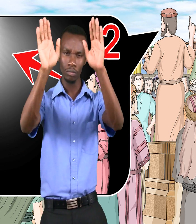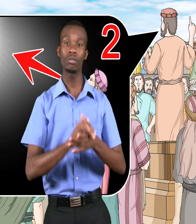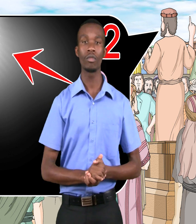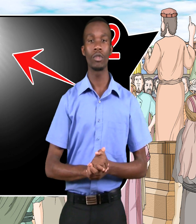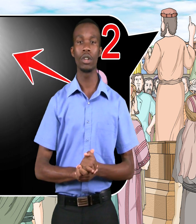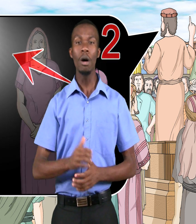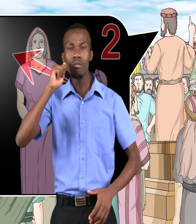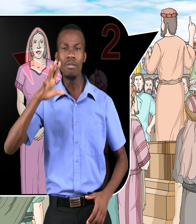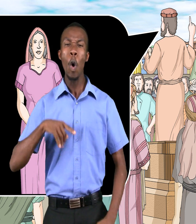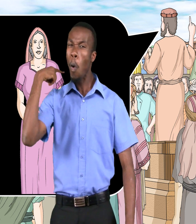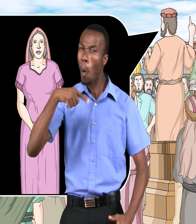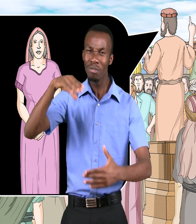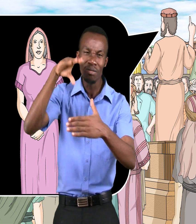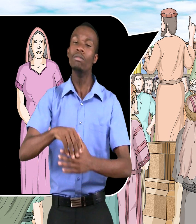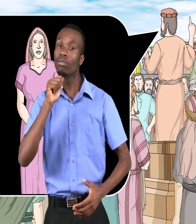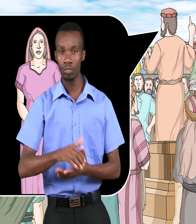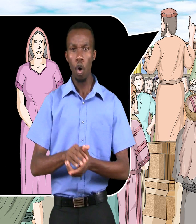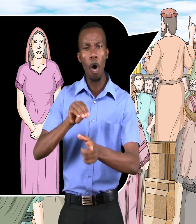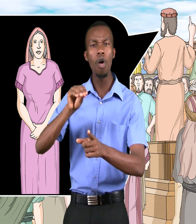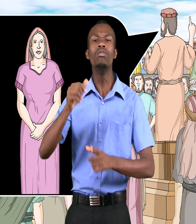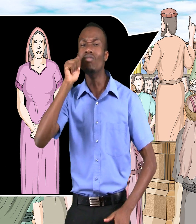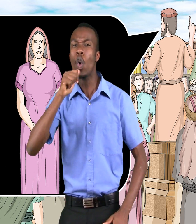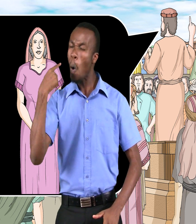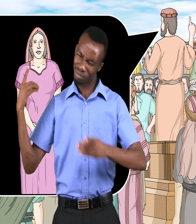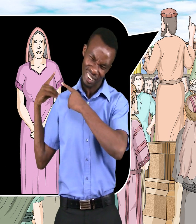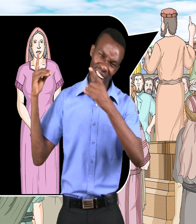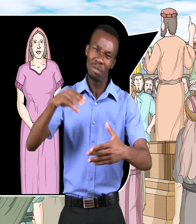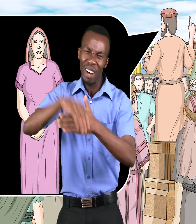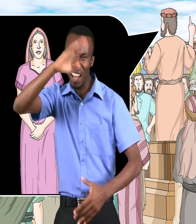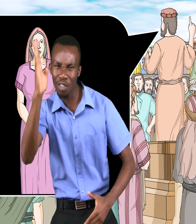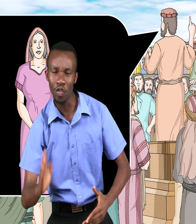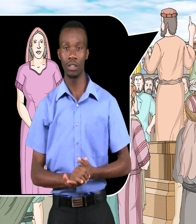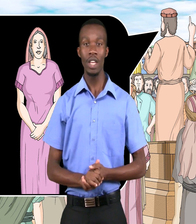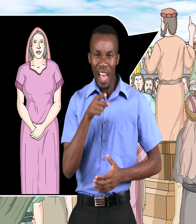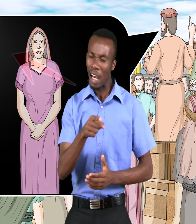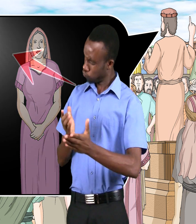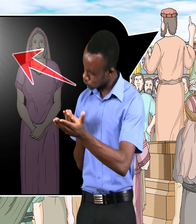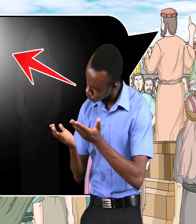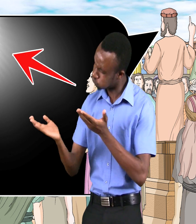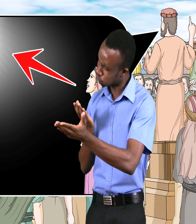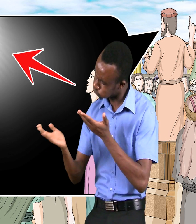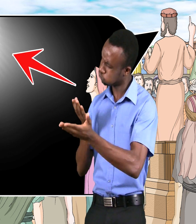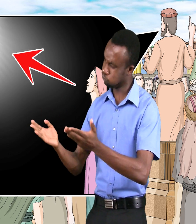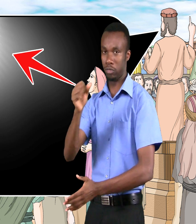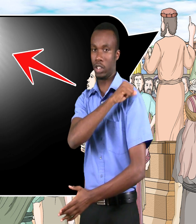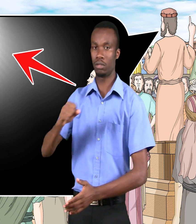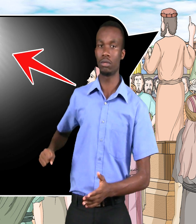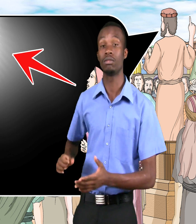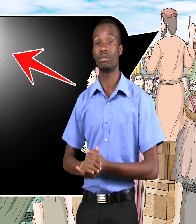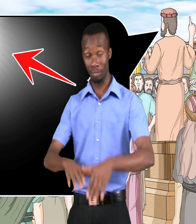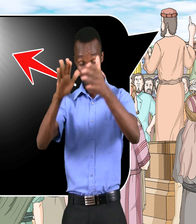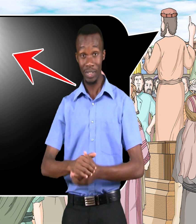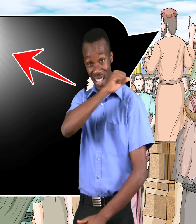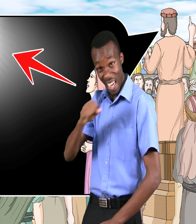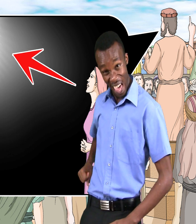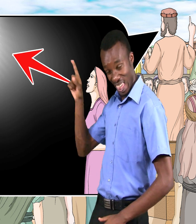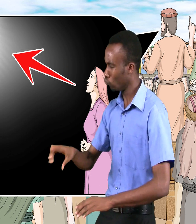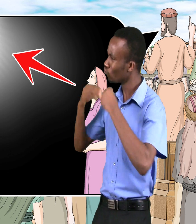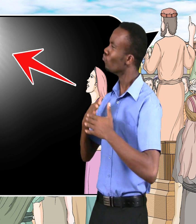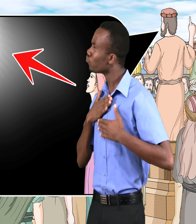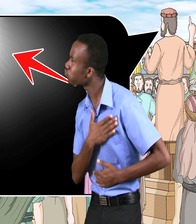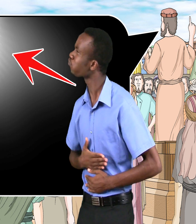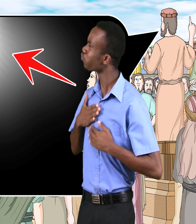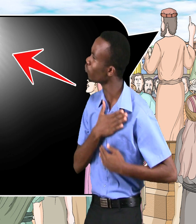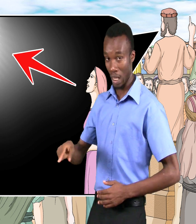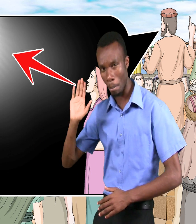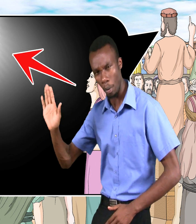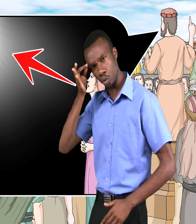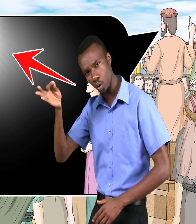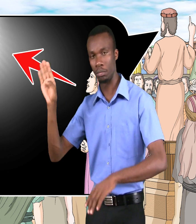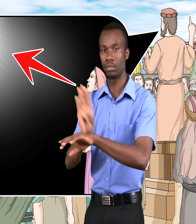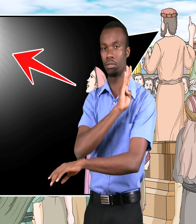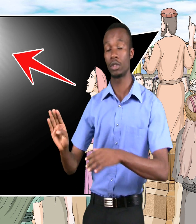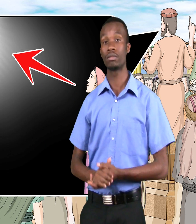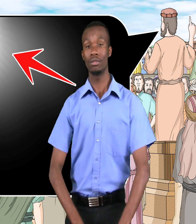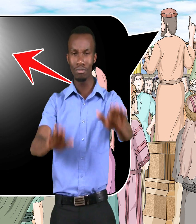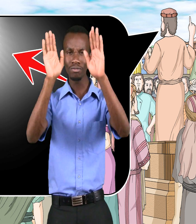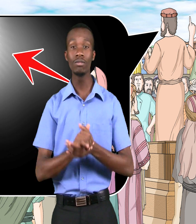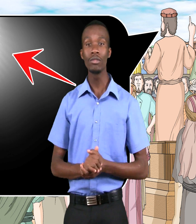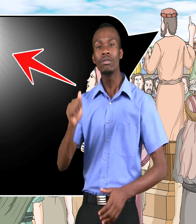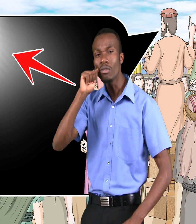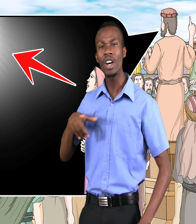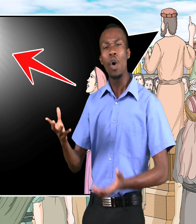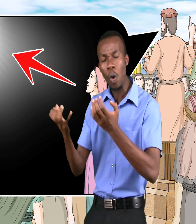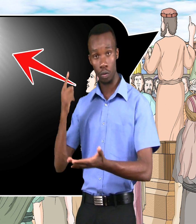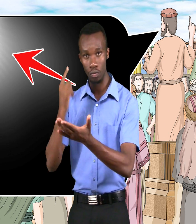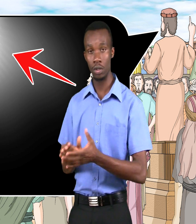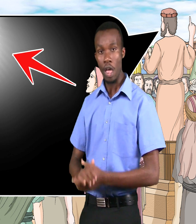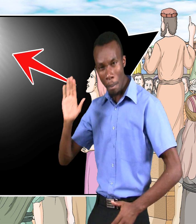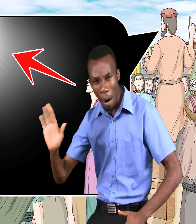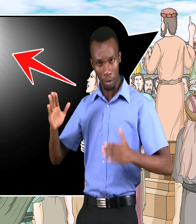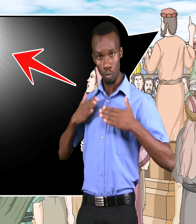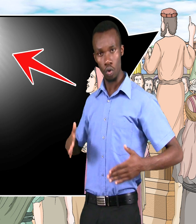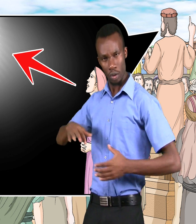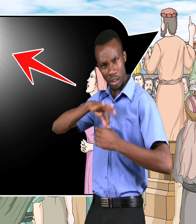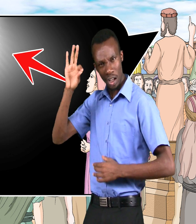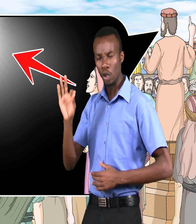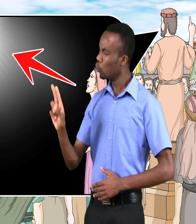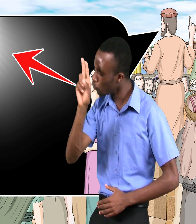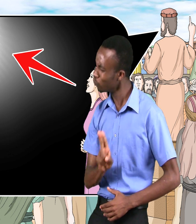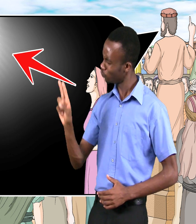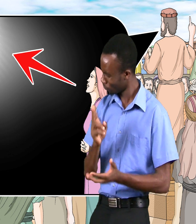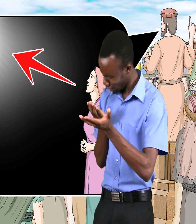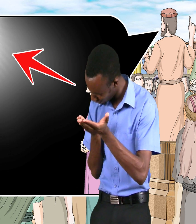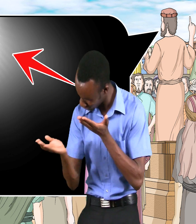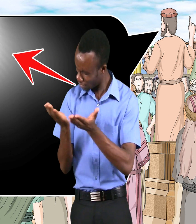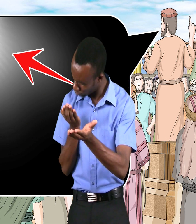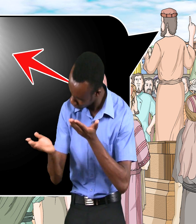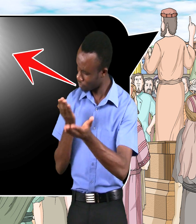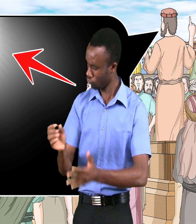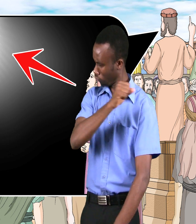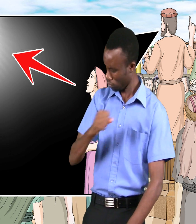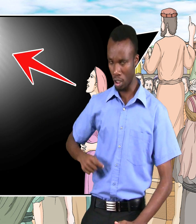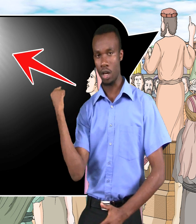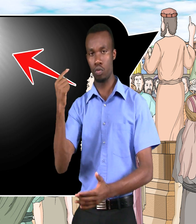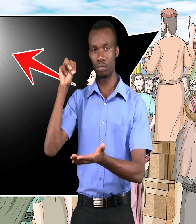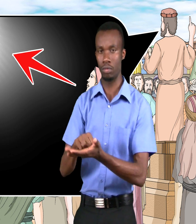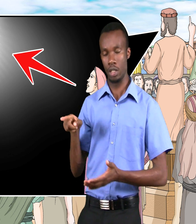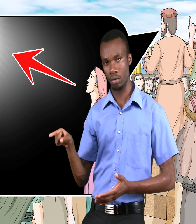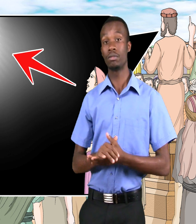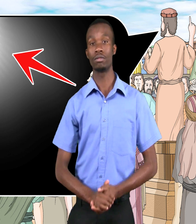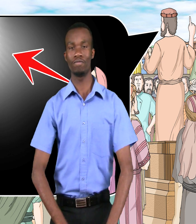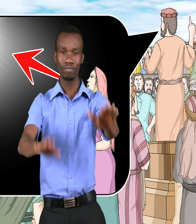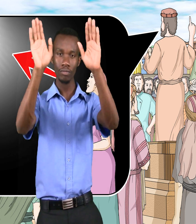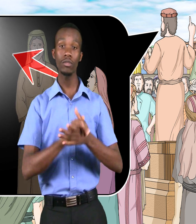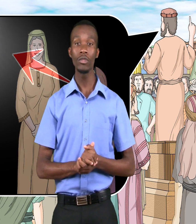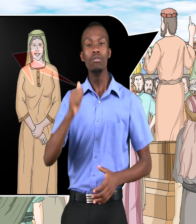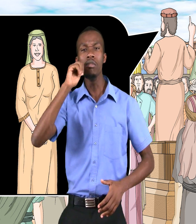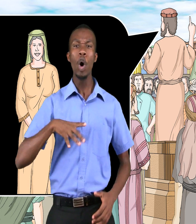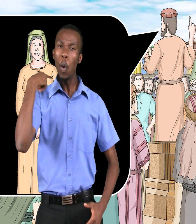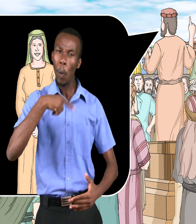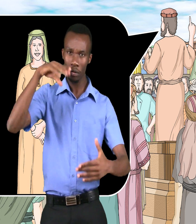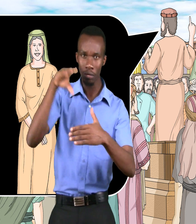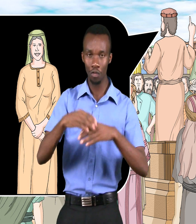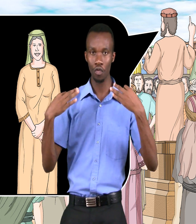The unmarried woman or virgin is concerned about the work of the Lord, how she can be holy in both body and spirit.